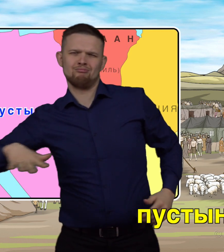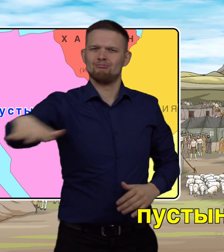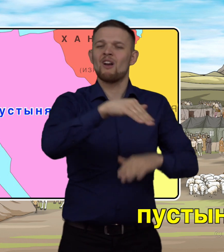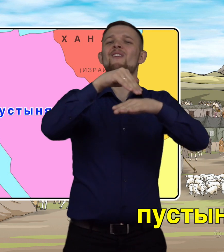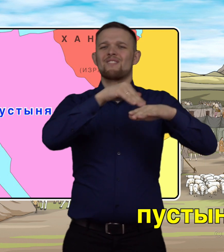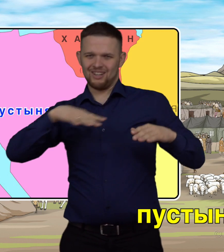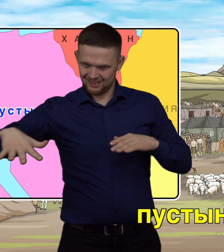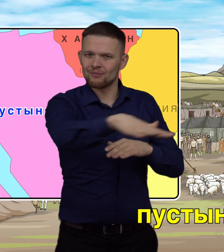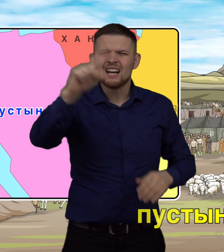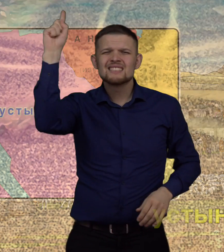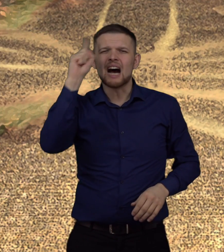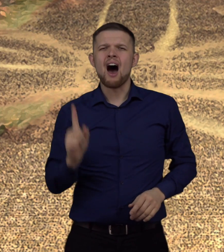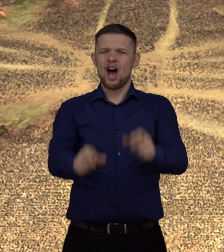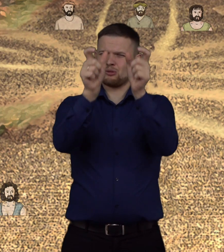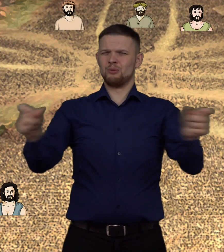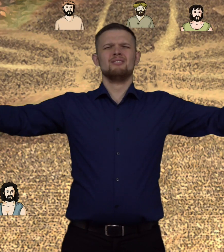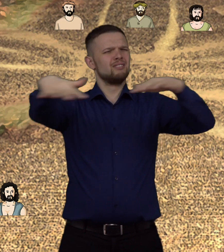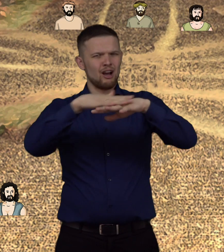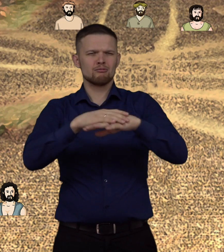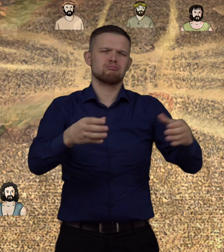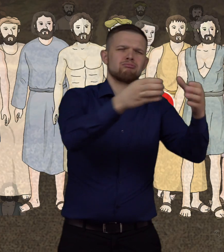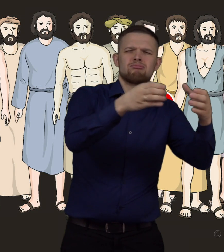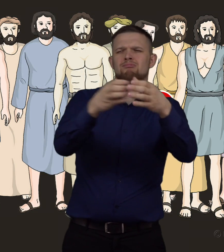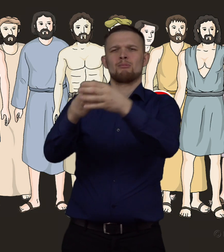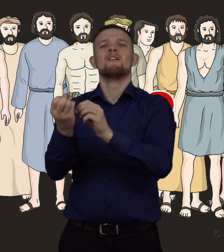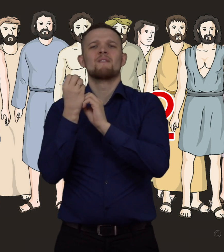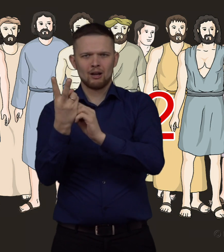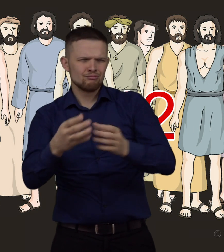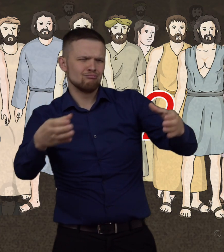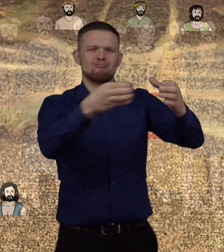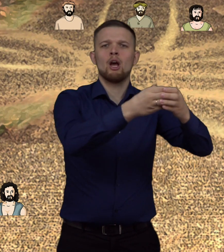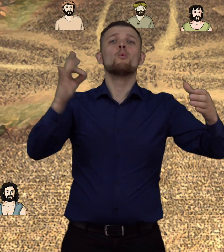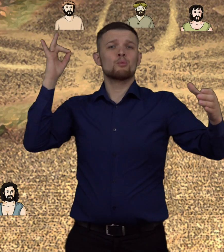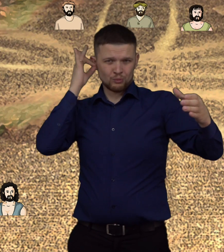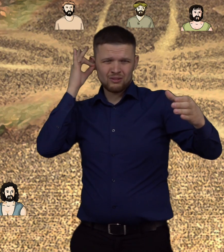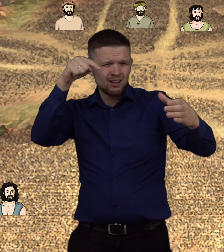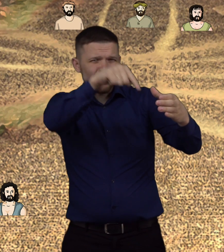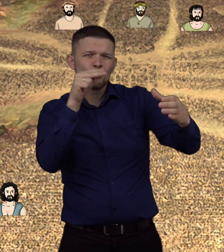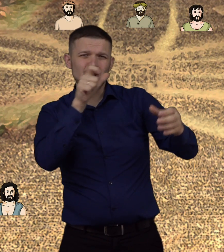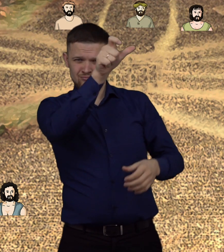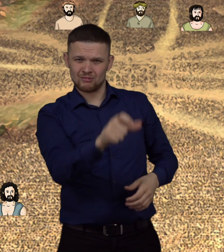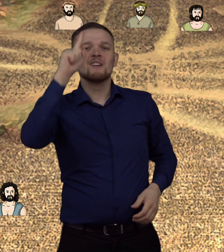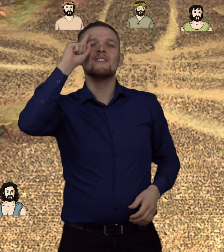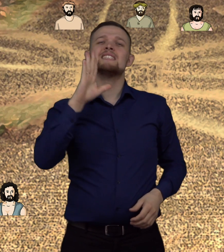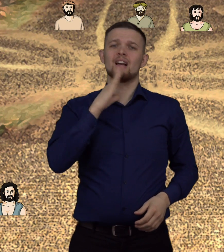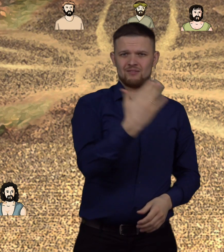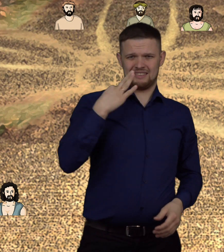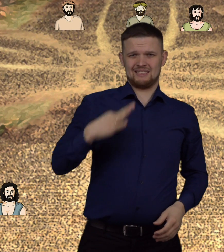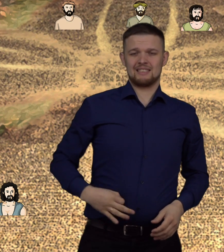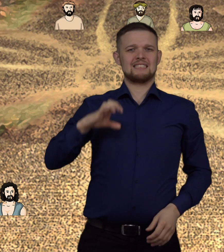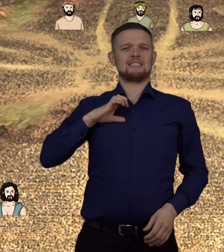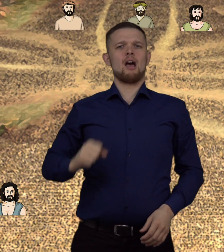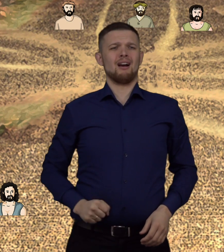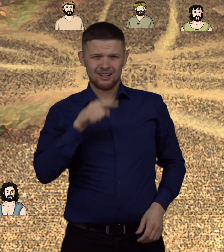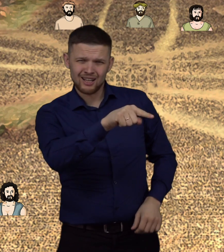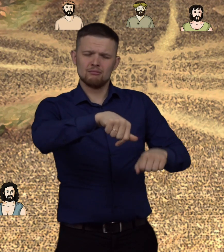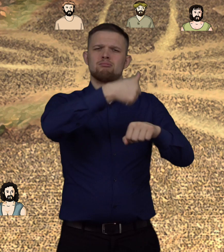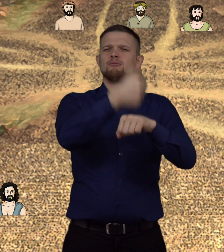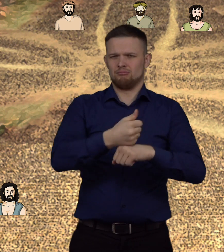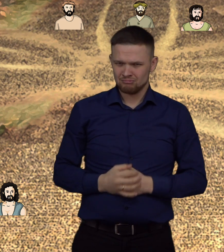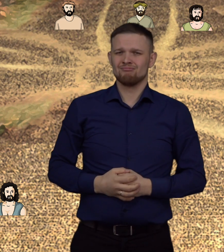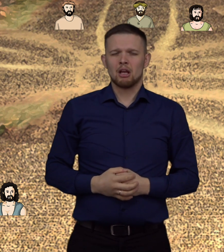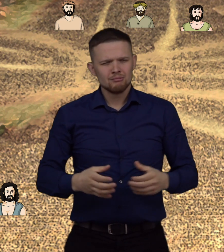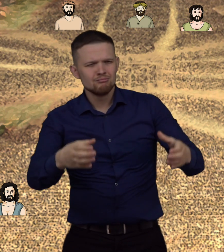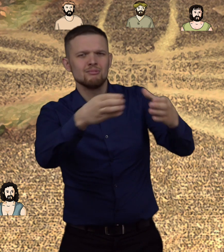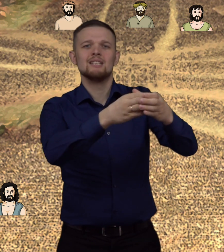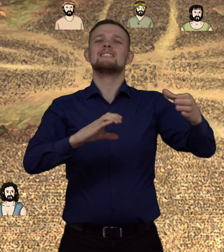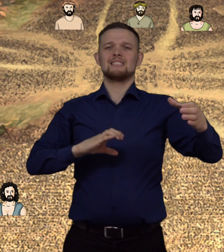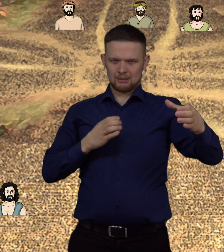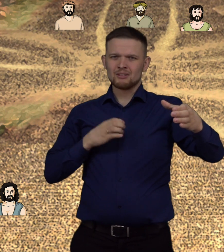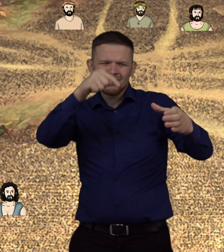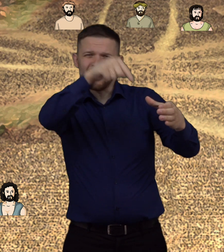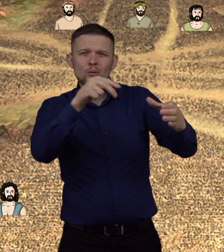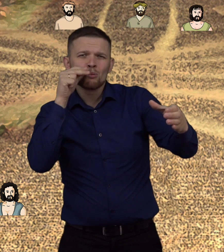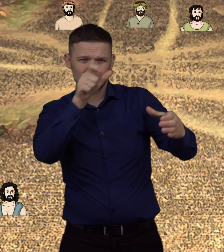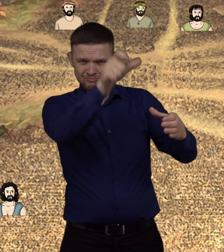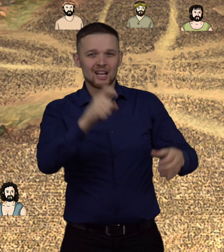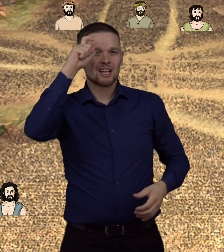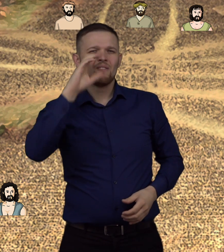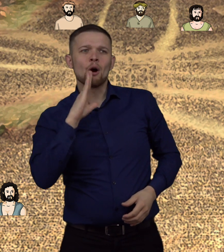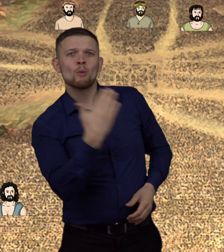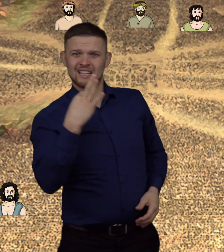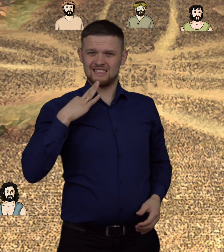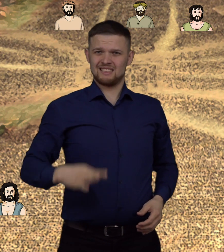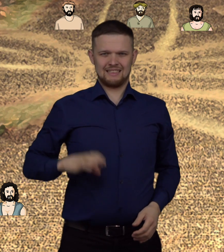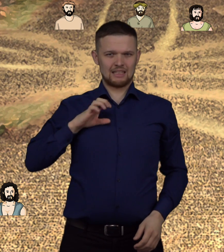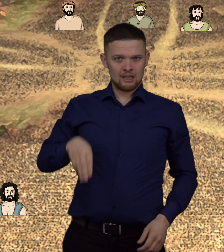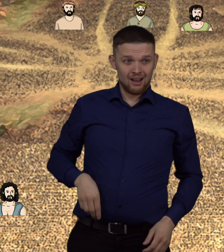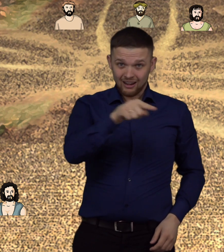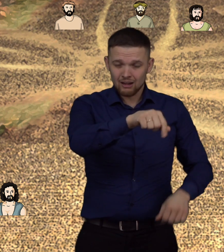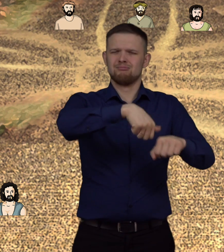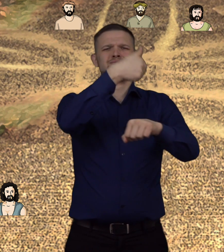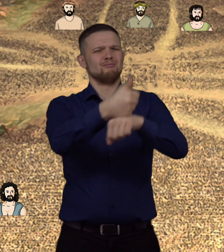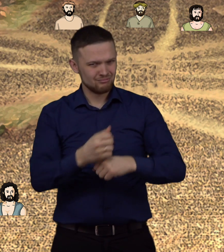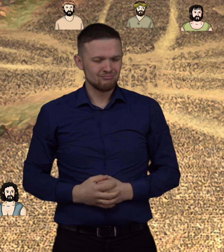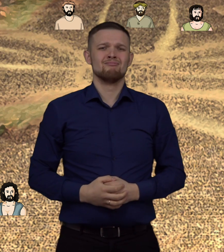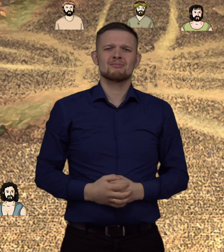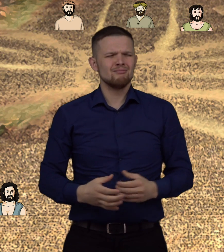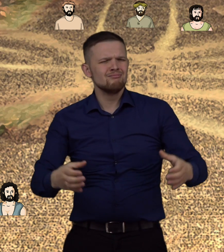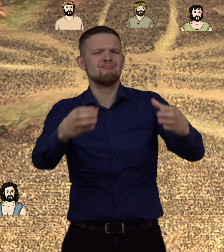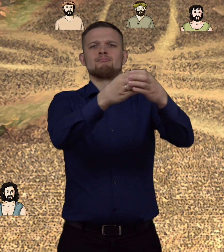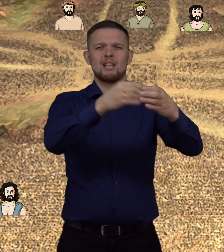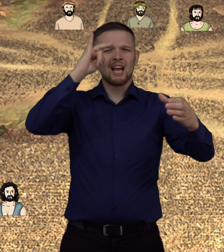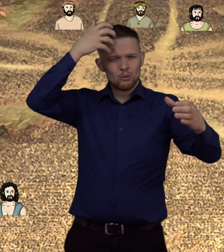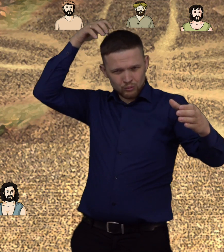All the men were leaders of the Israelites, and these were their names: From the tribe of Reuben, Shammua son of Zaccur; from the tribe of Simeon, Shaphat son of Hori;